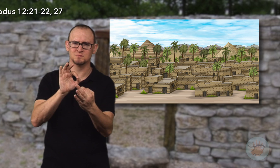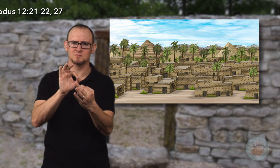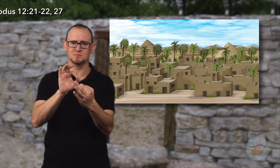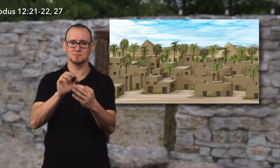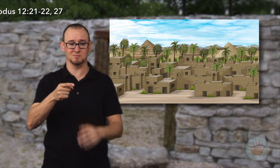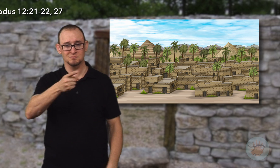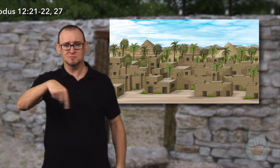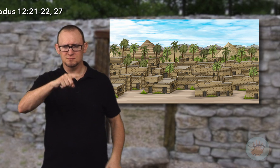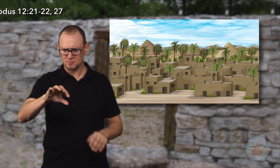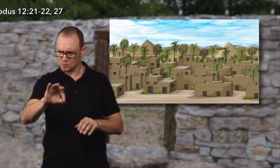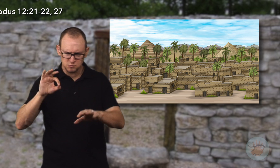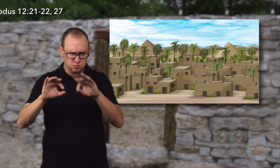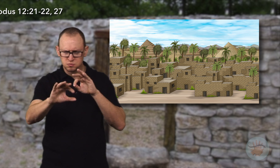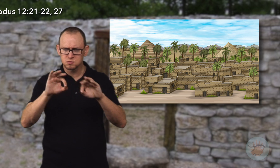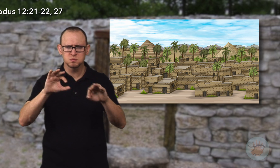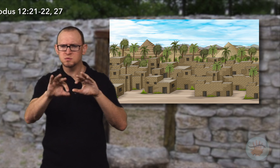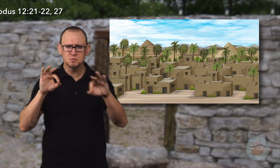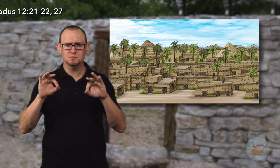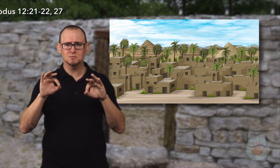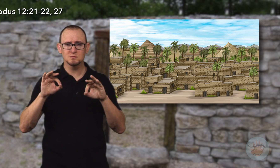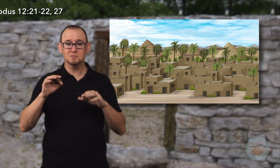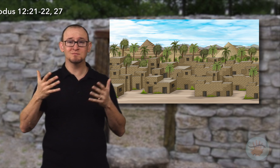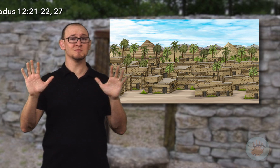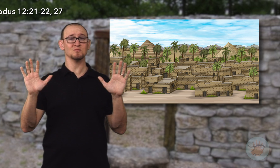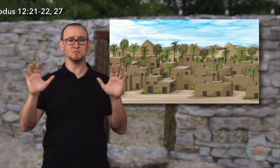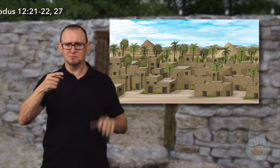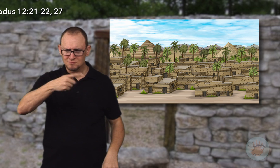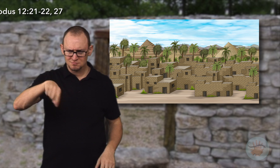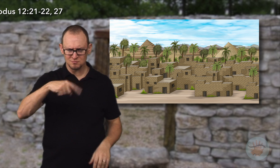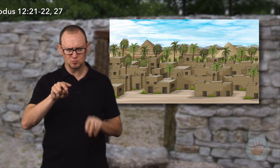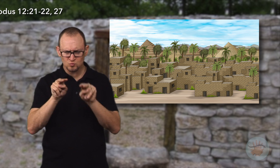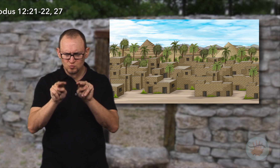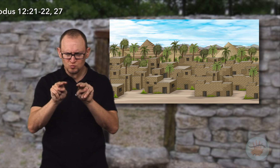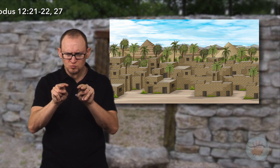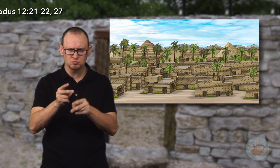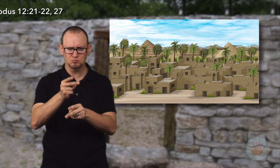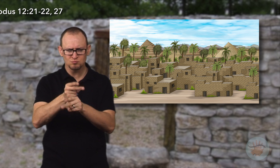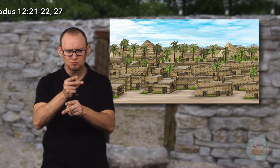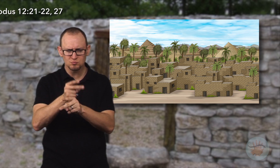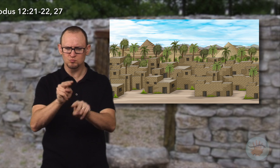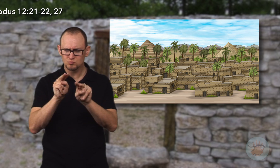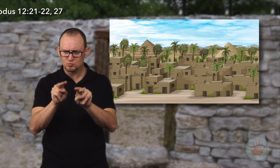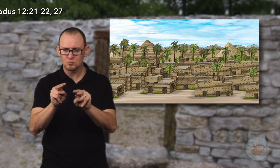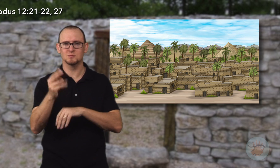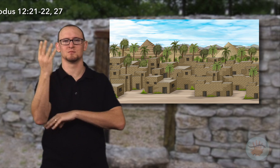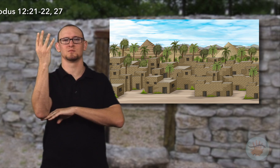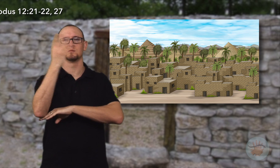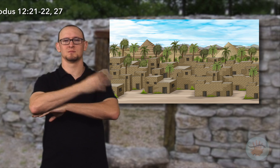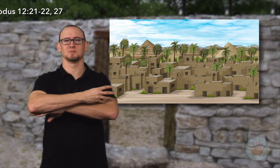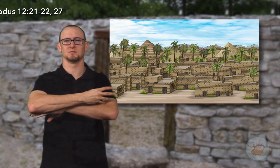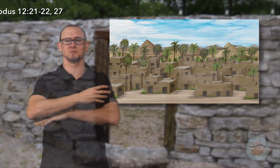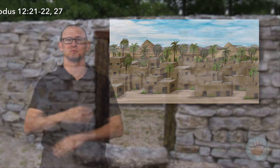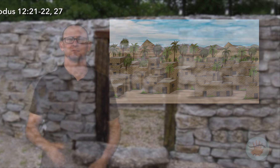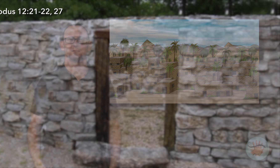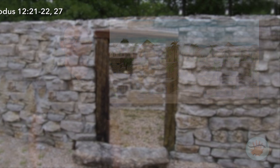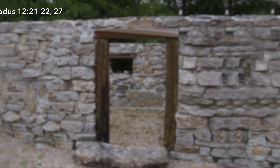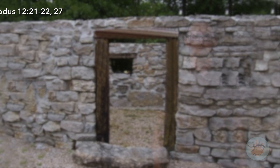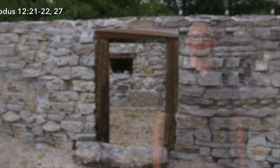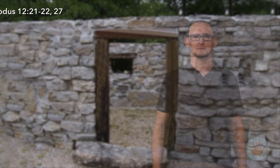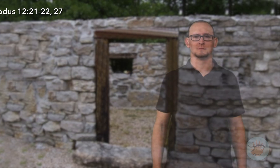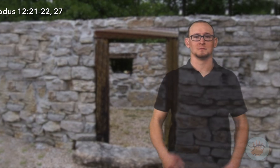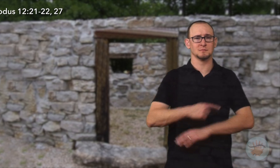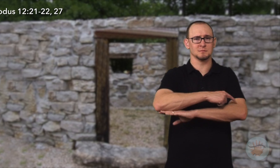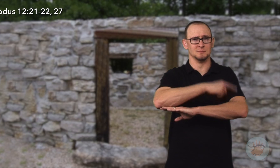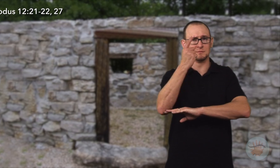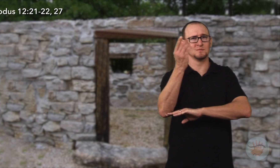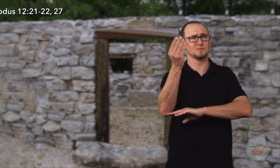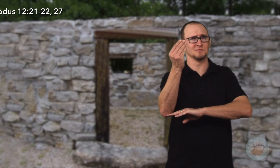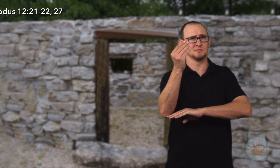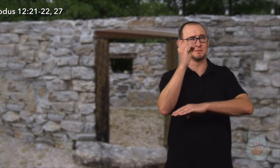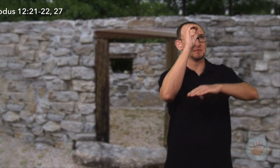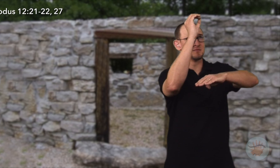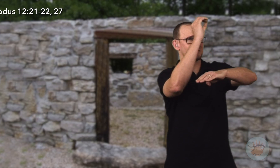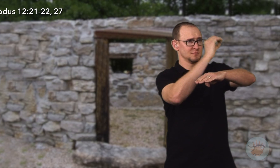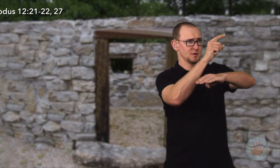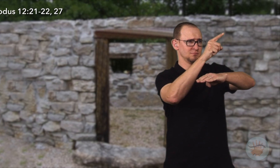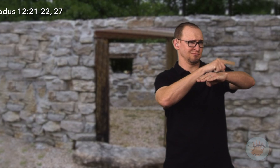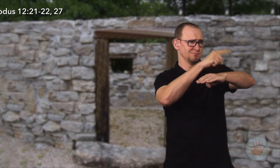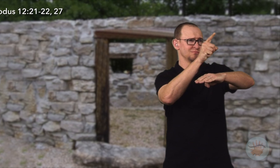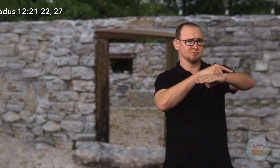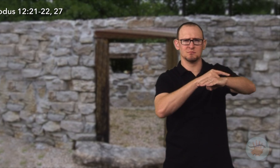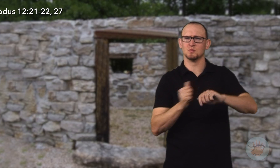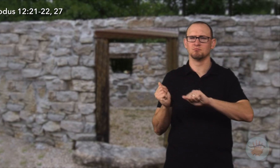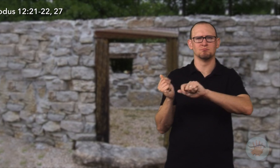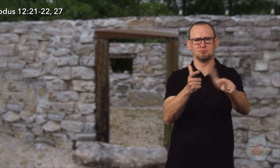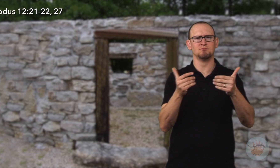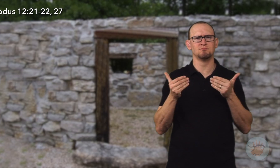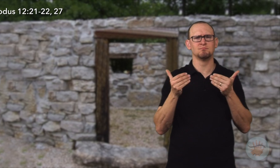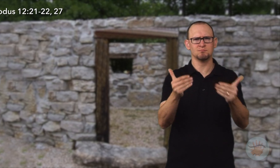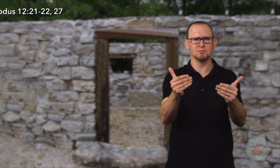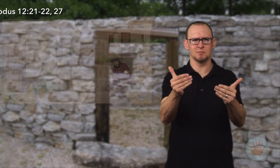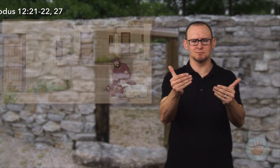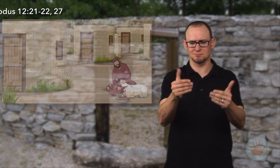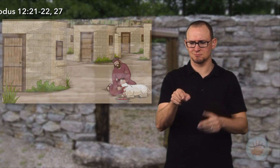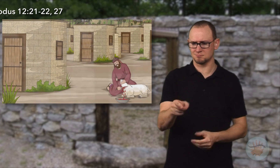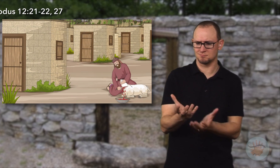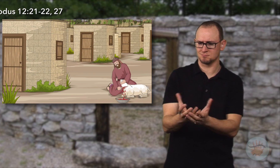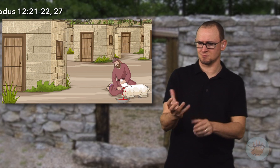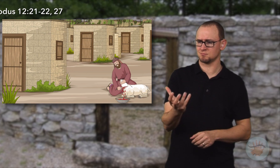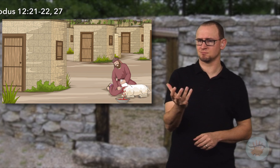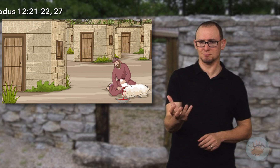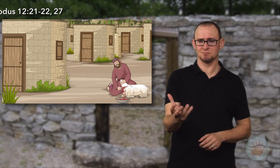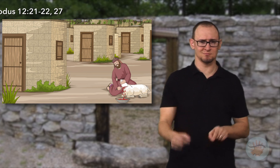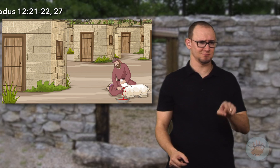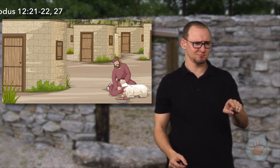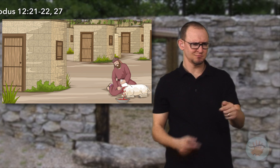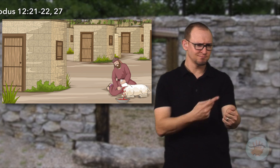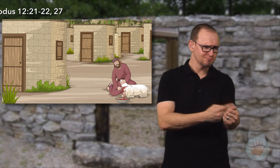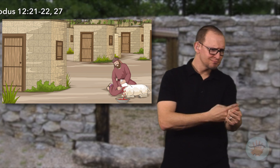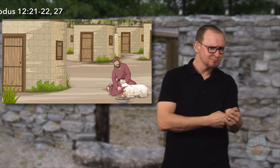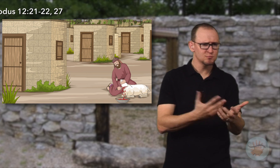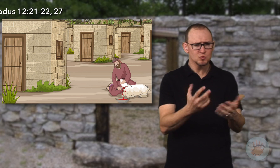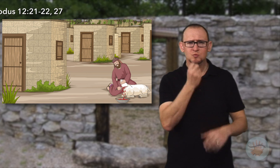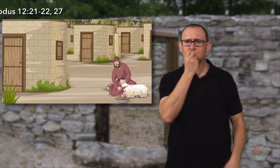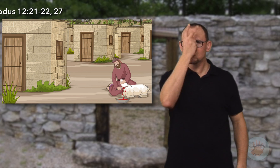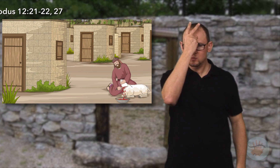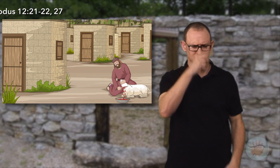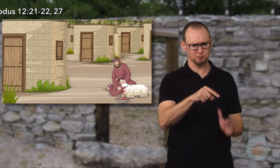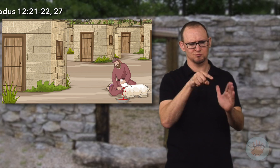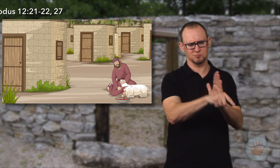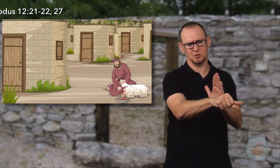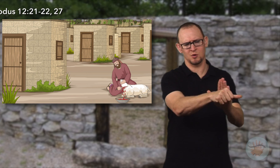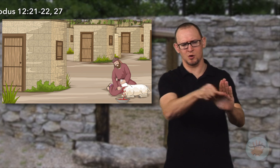None of you shall go out the door of his house until morning.